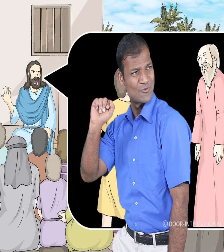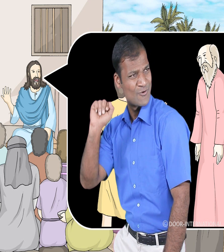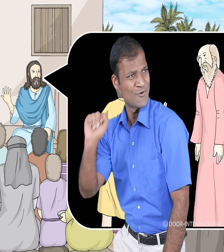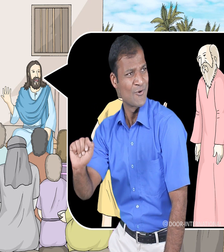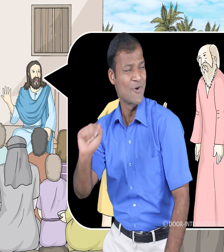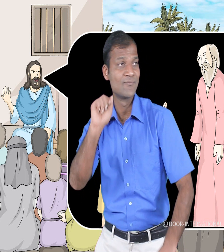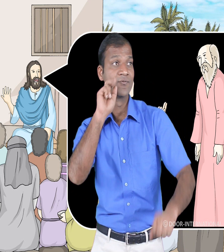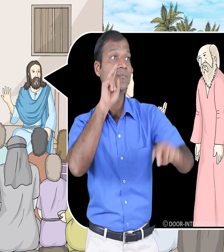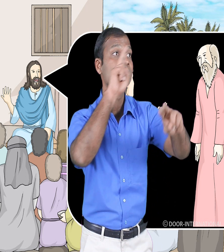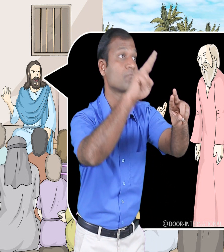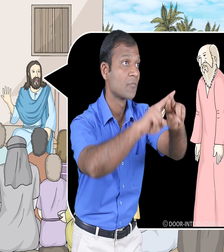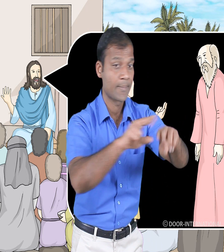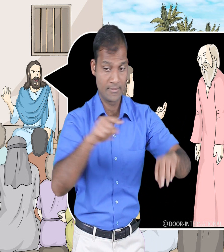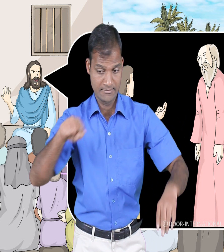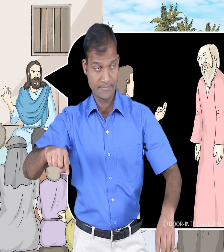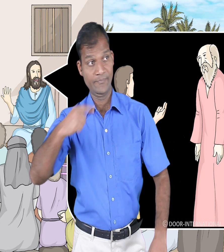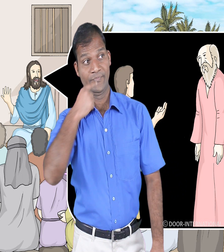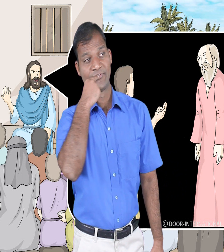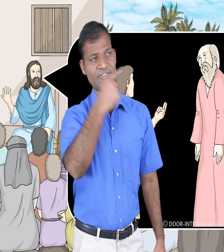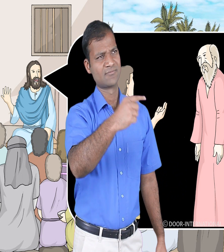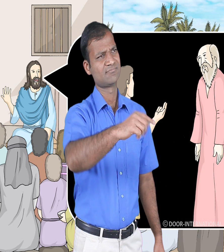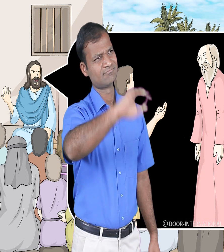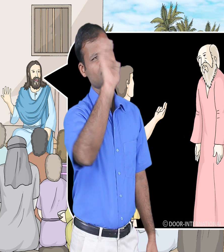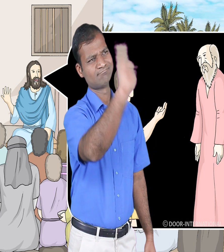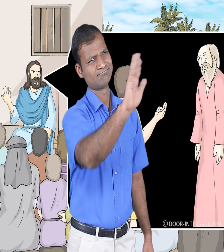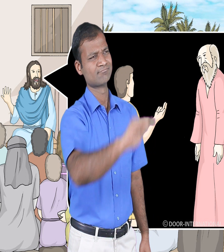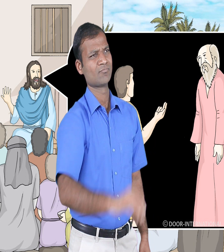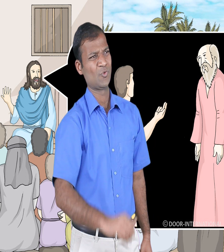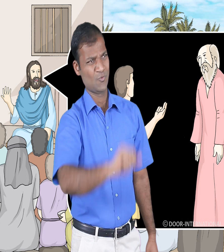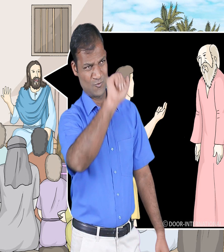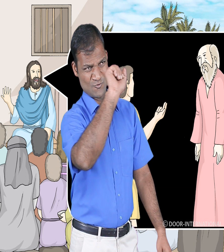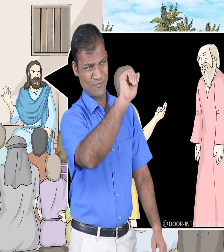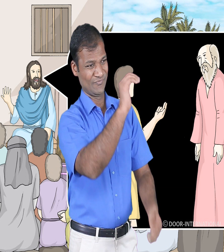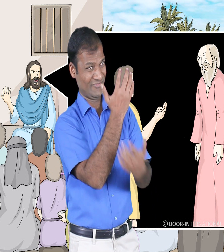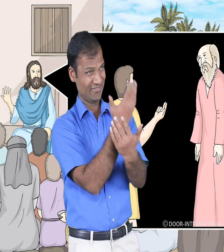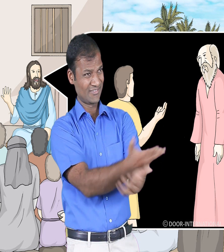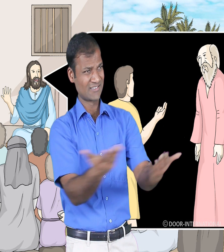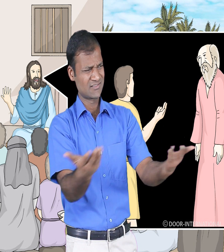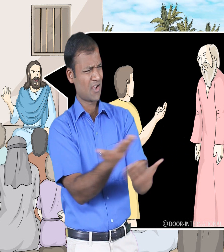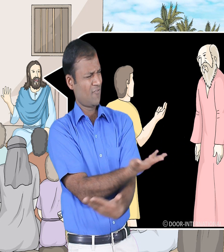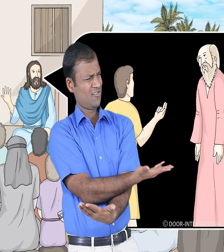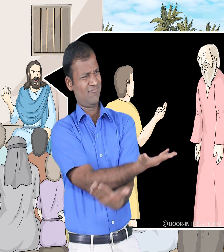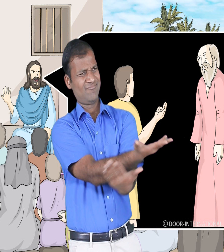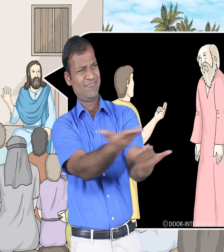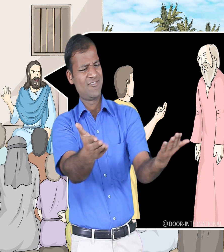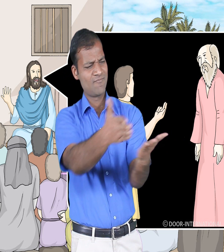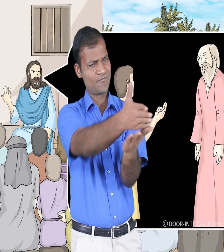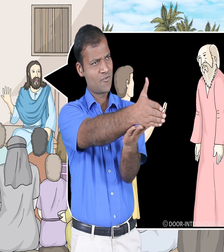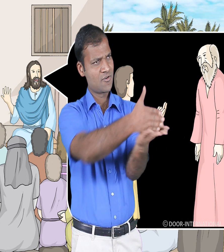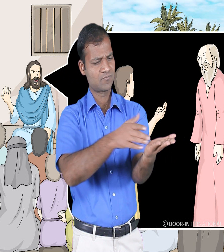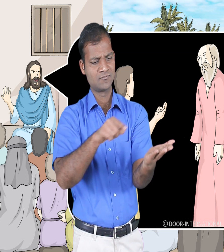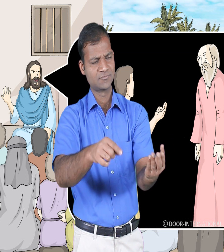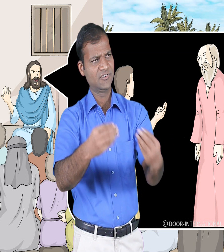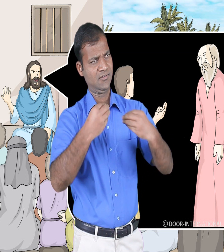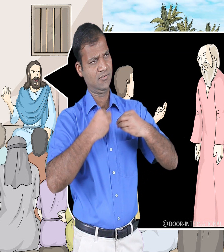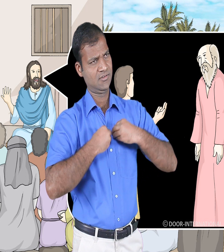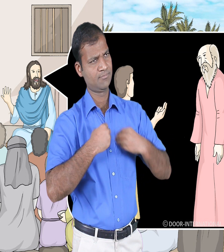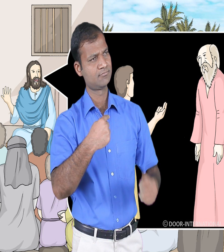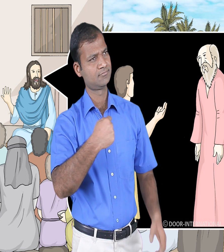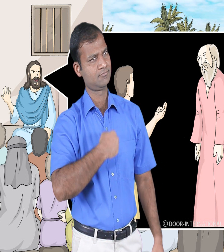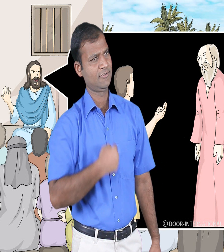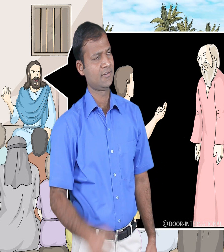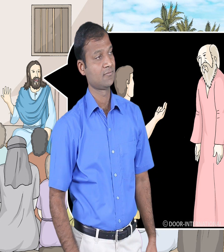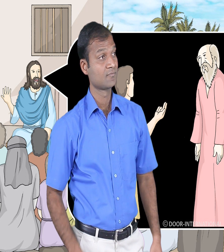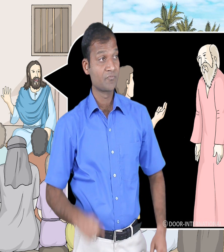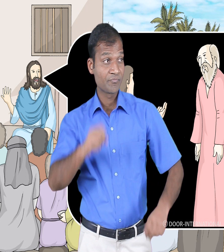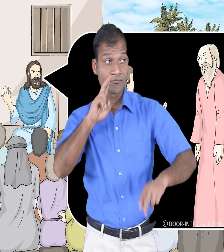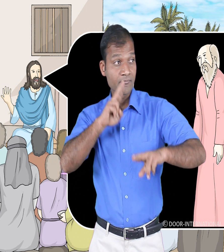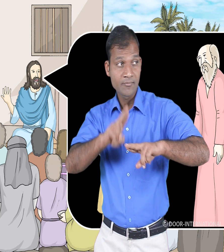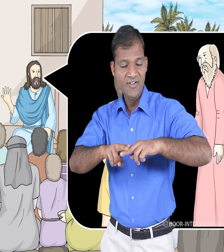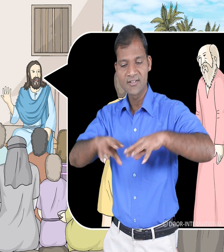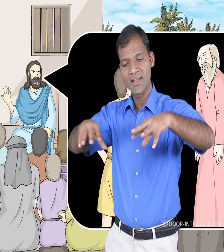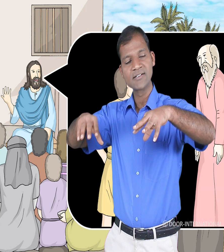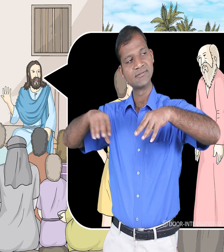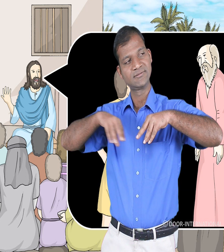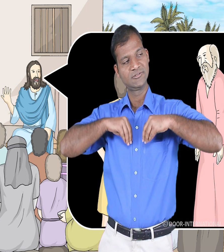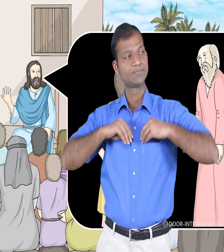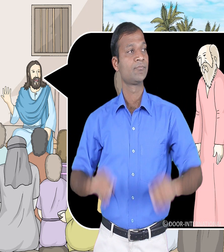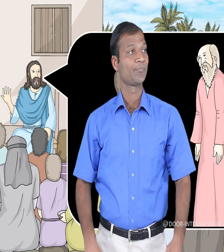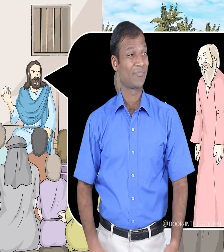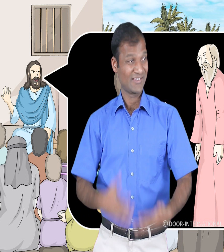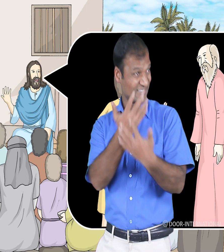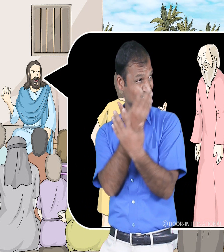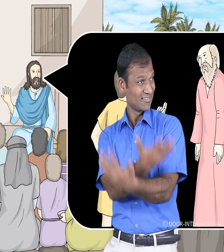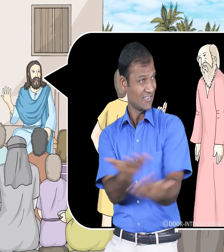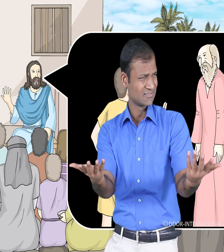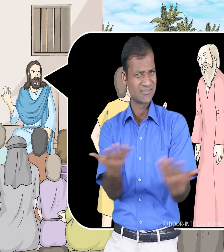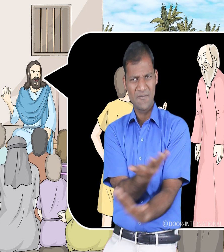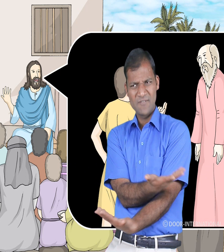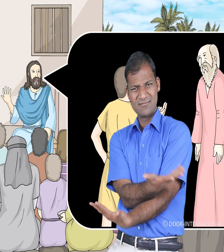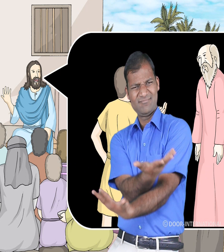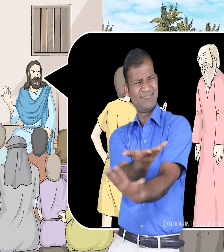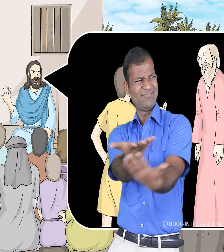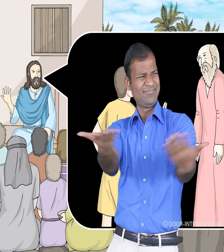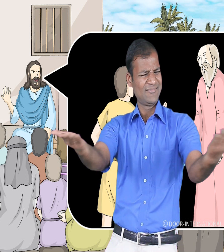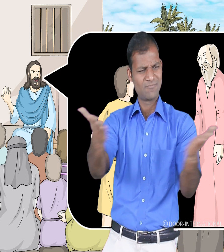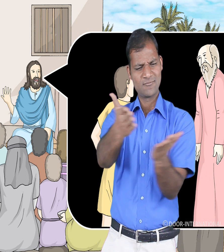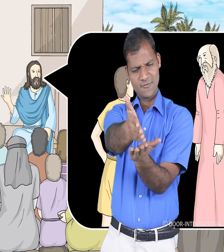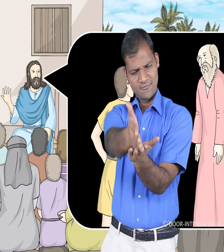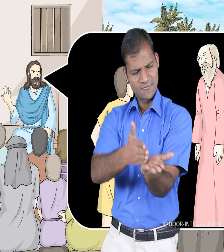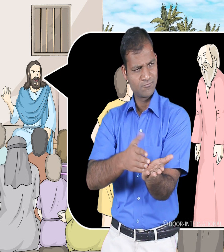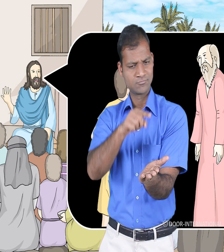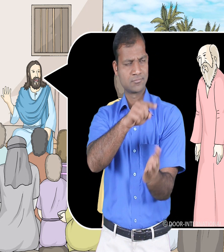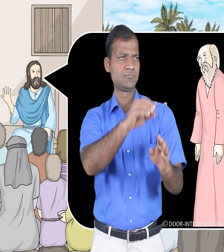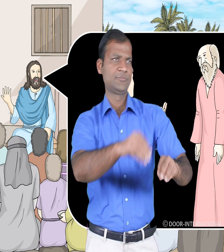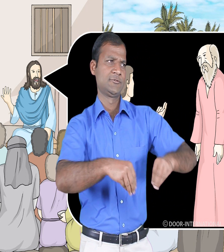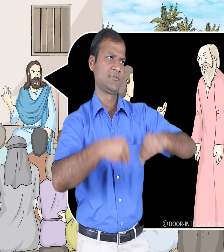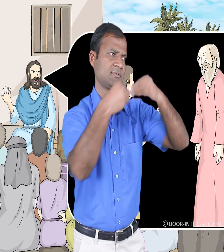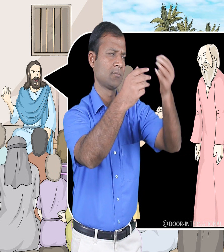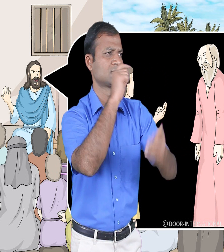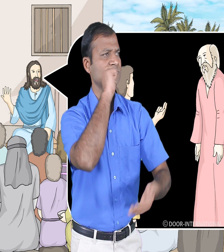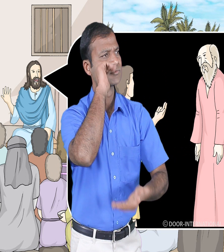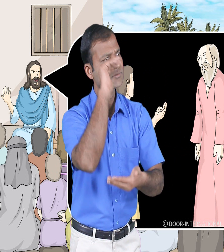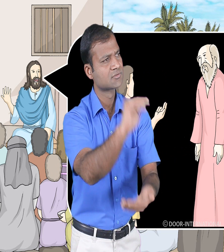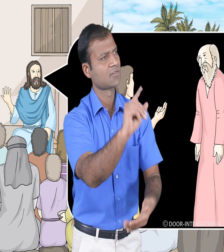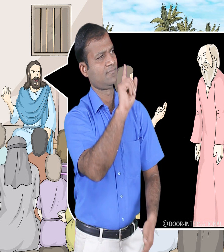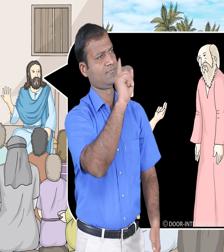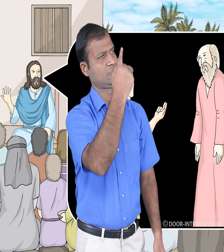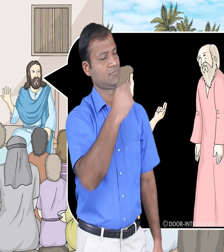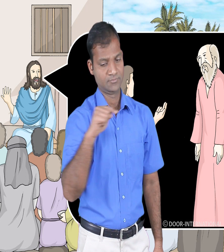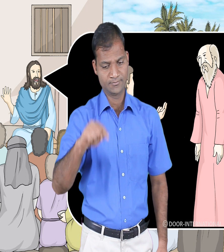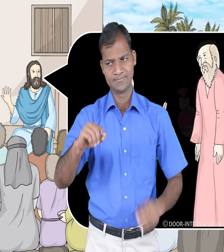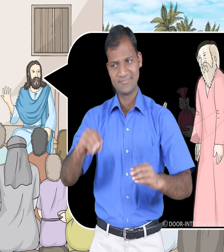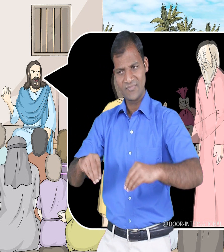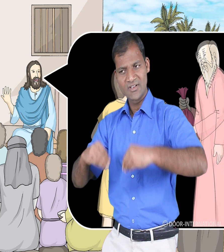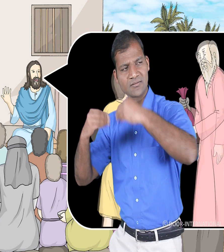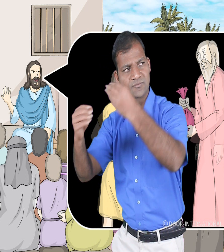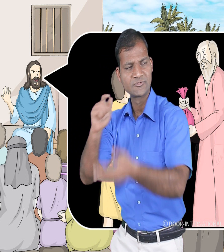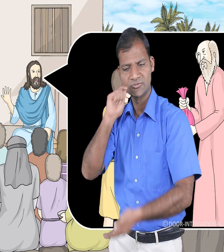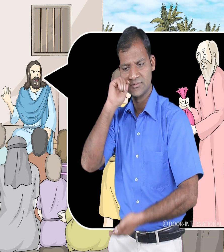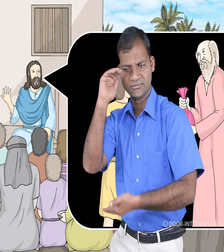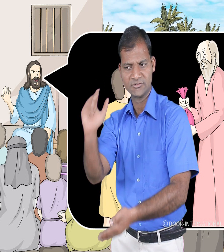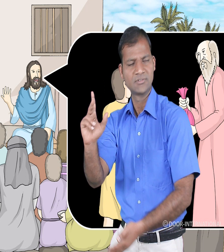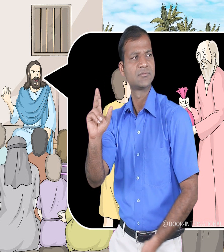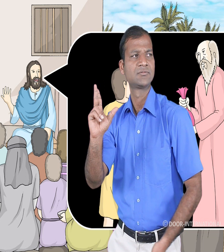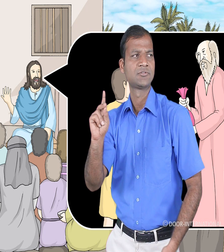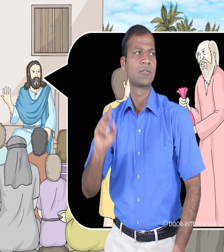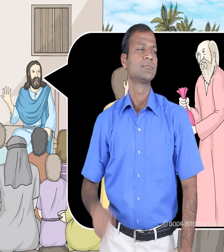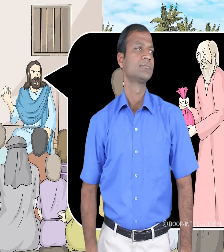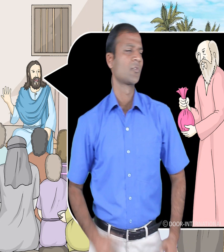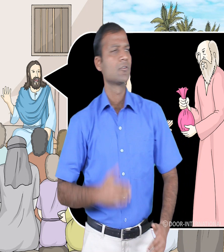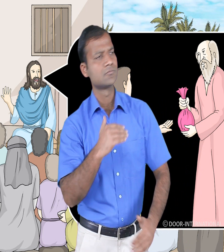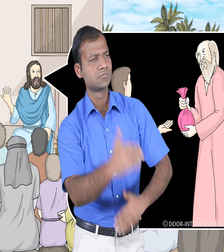The younger son said to him, ‘Father, give me my share of the estate.’